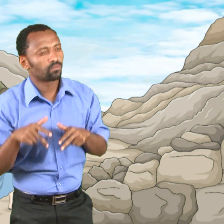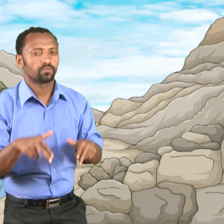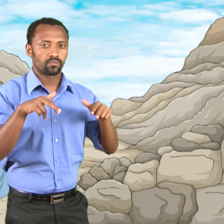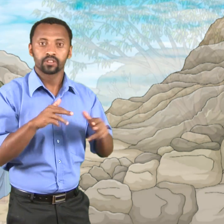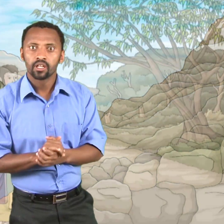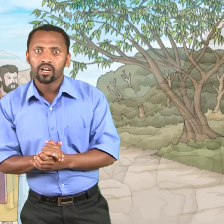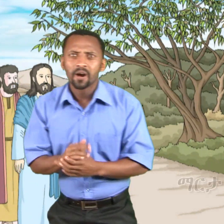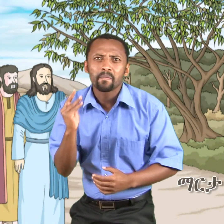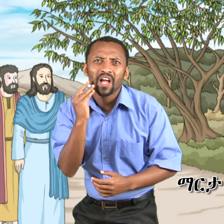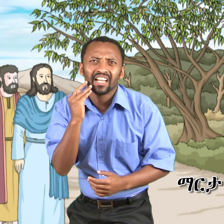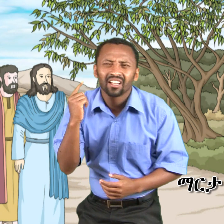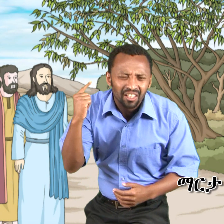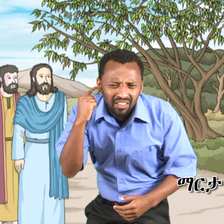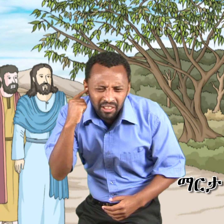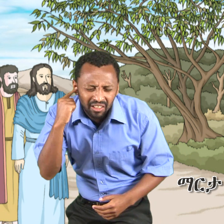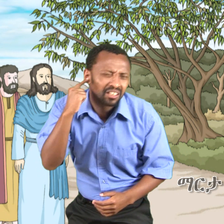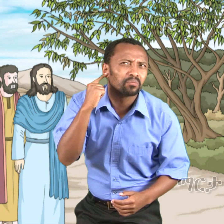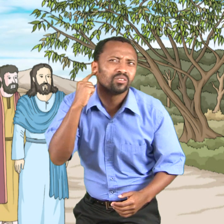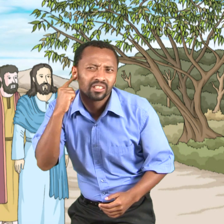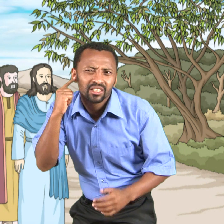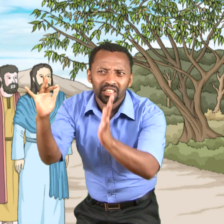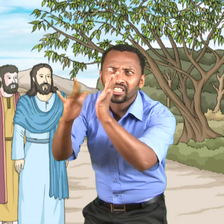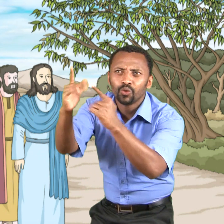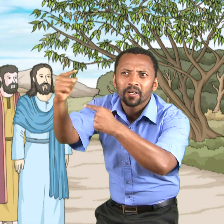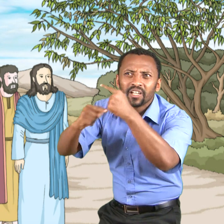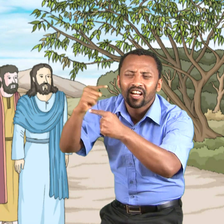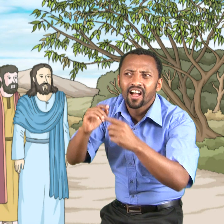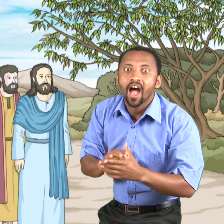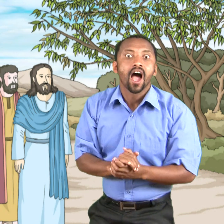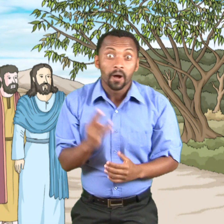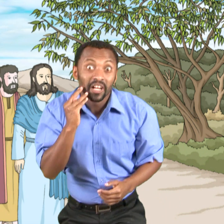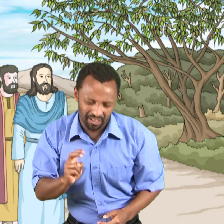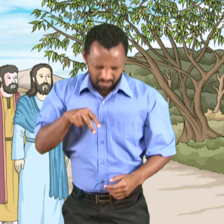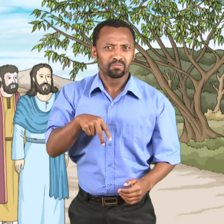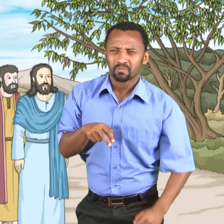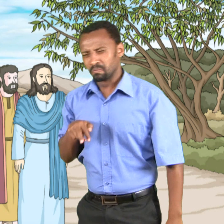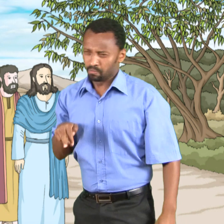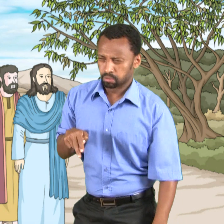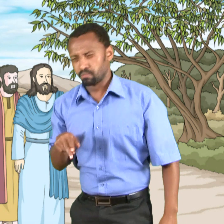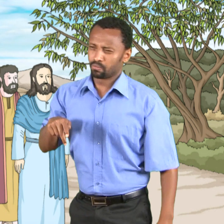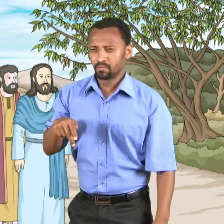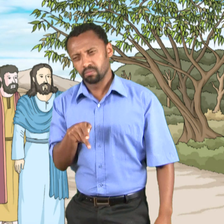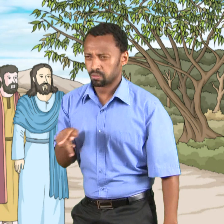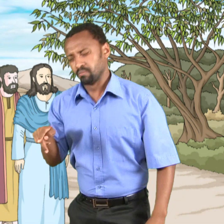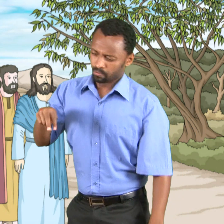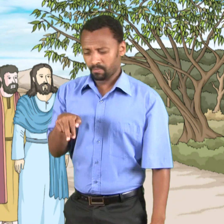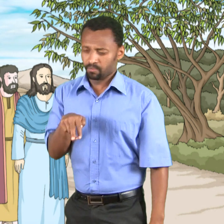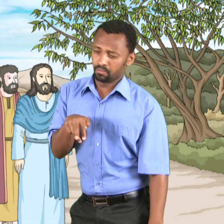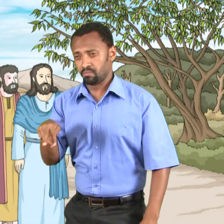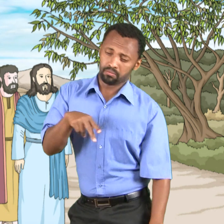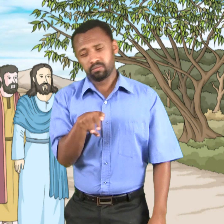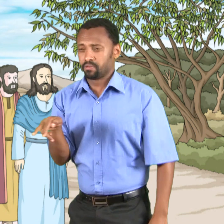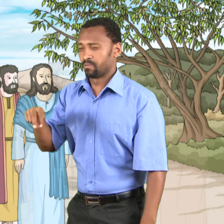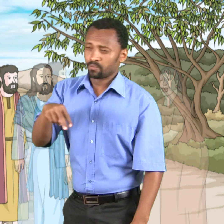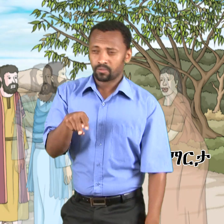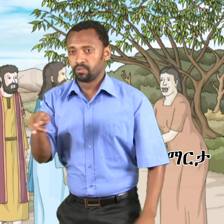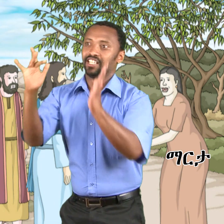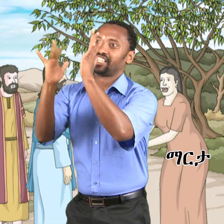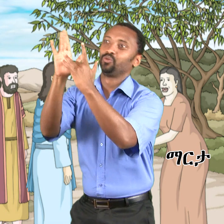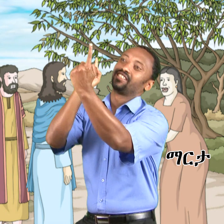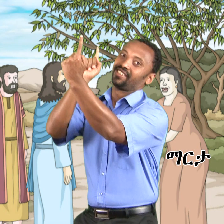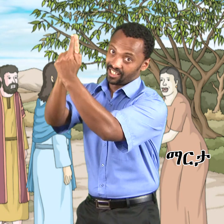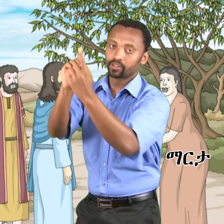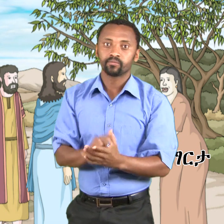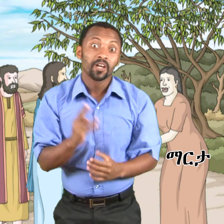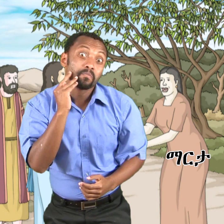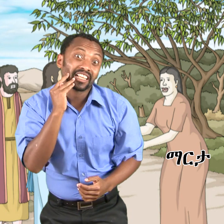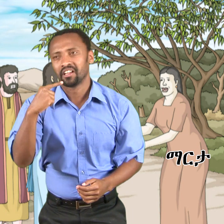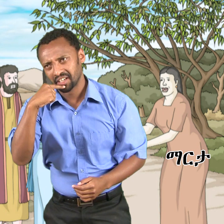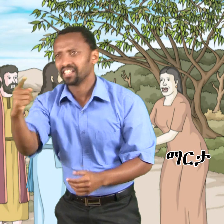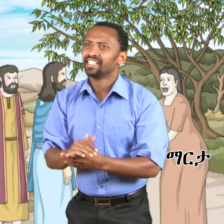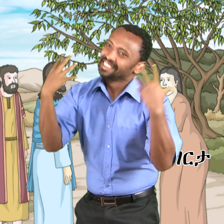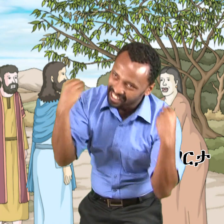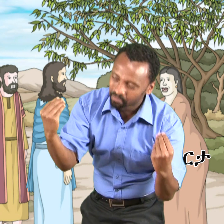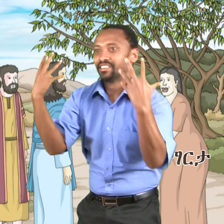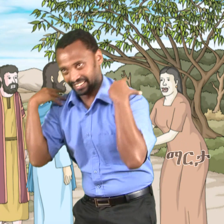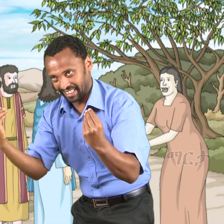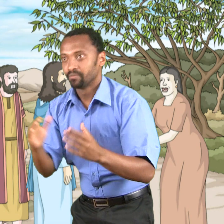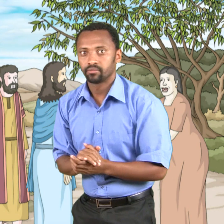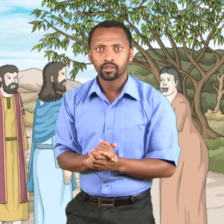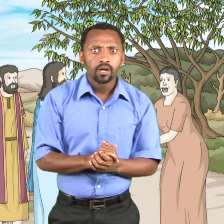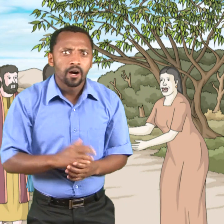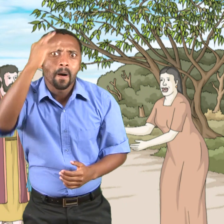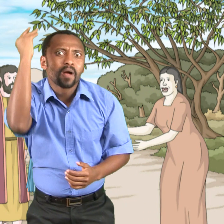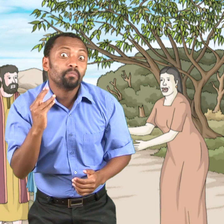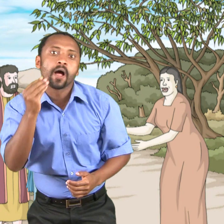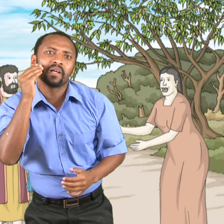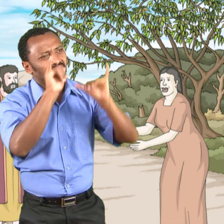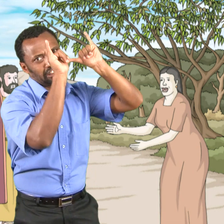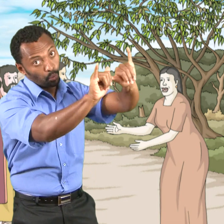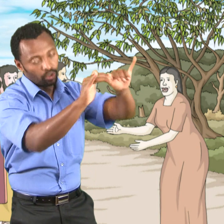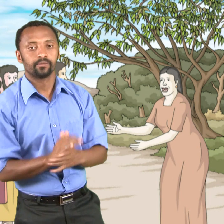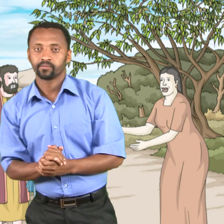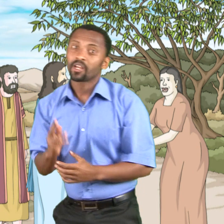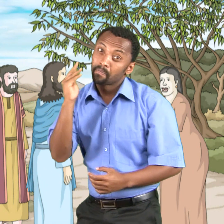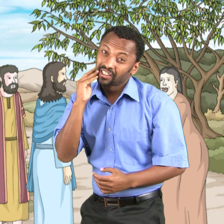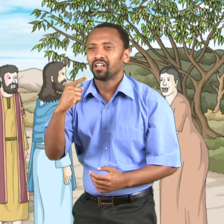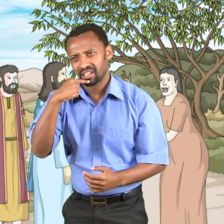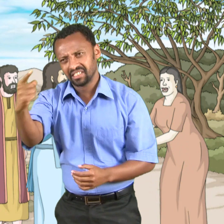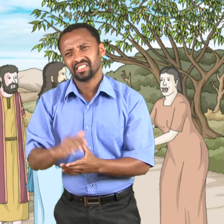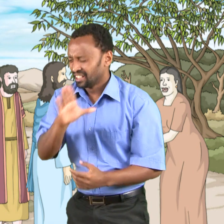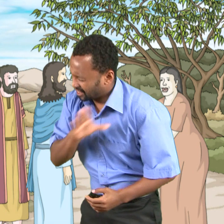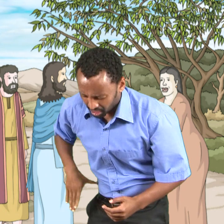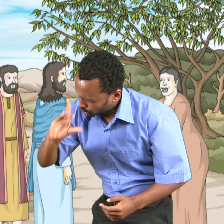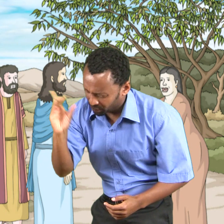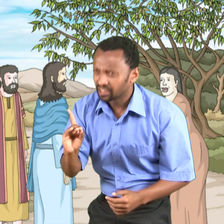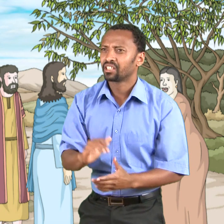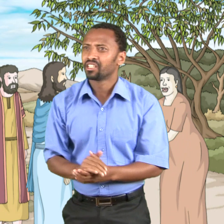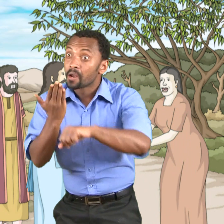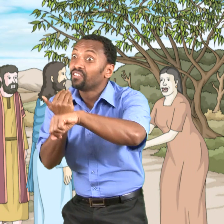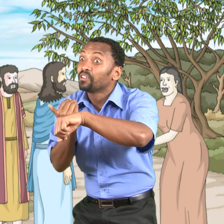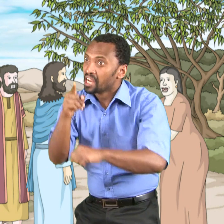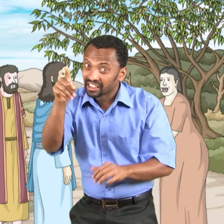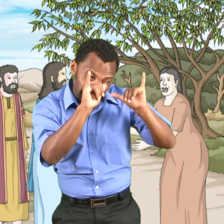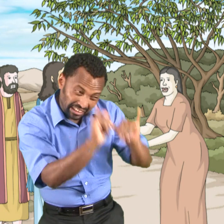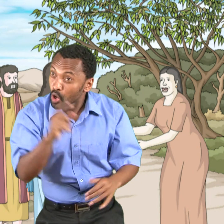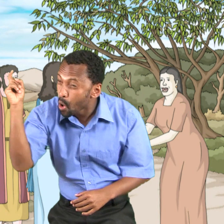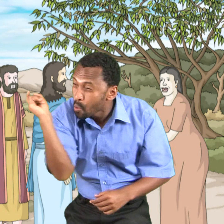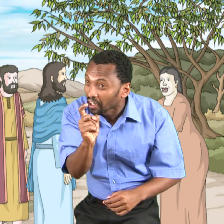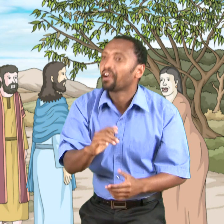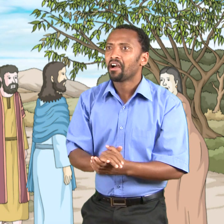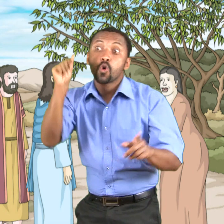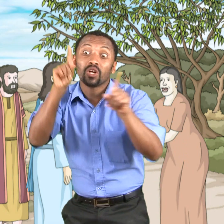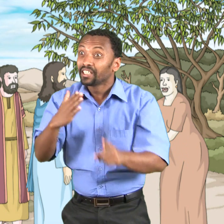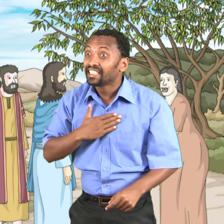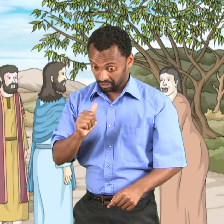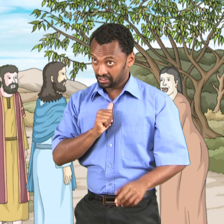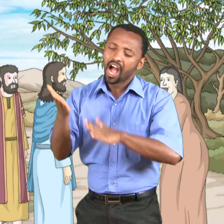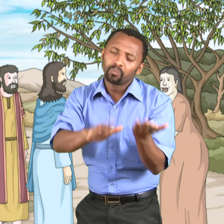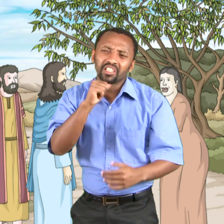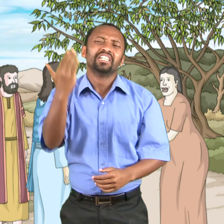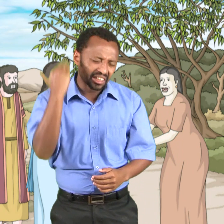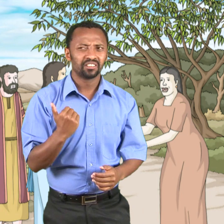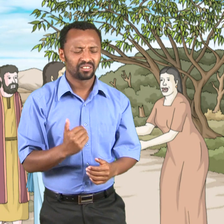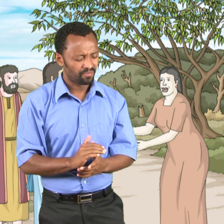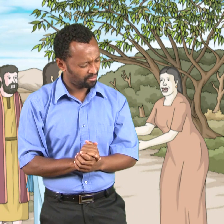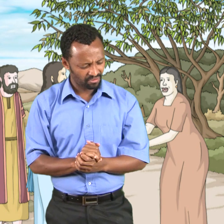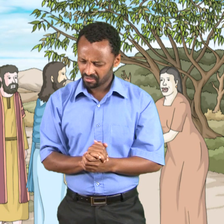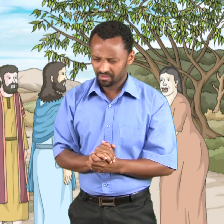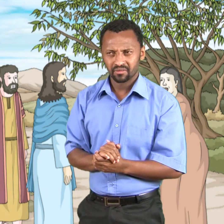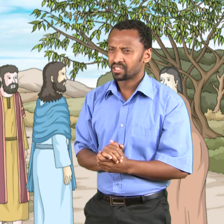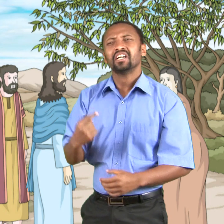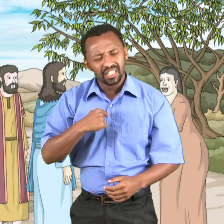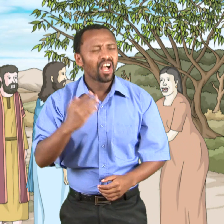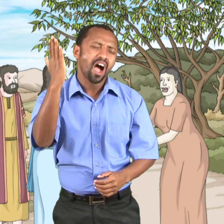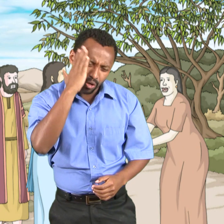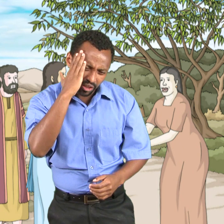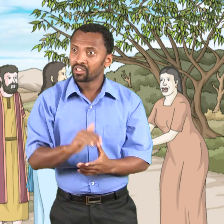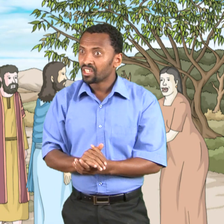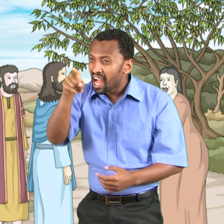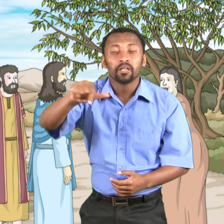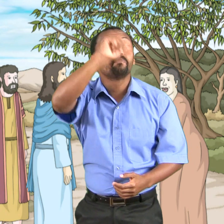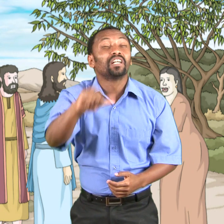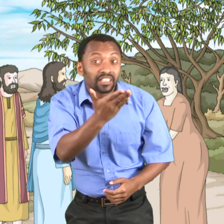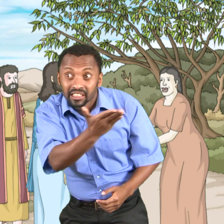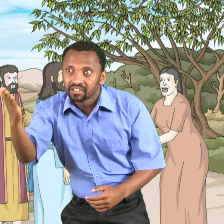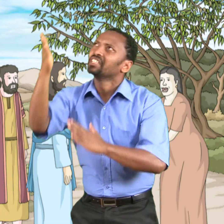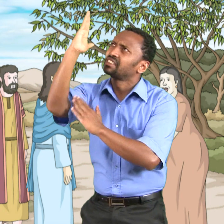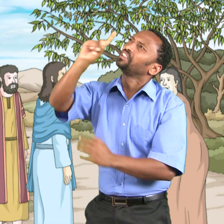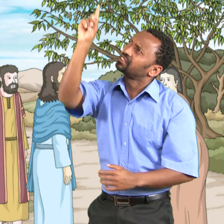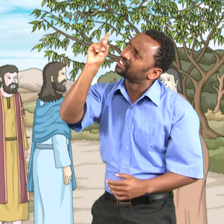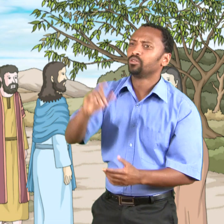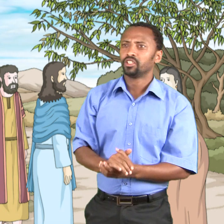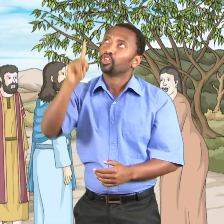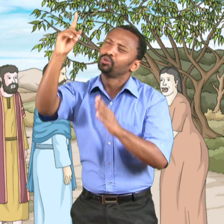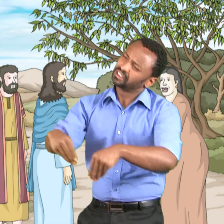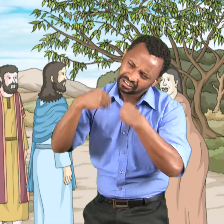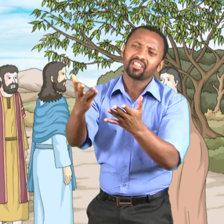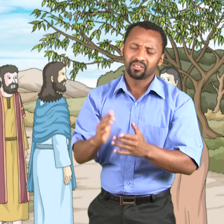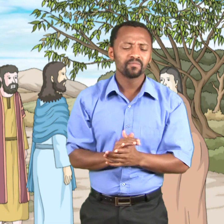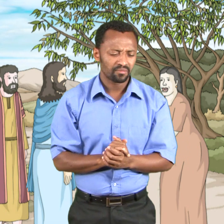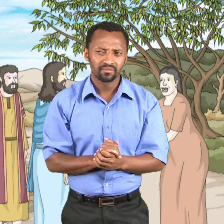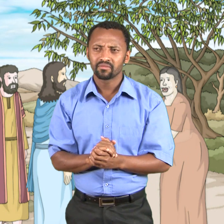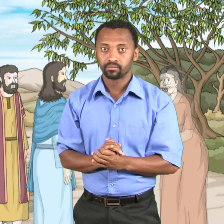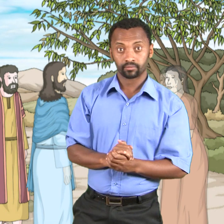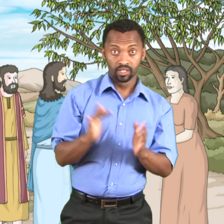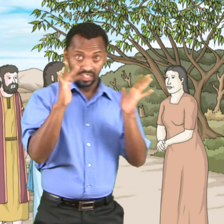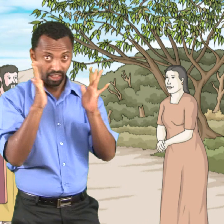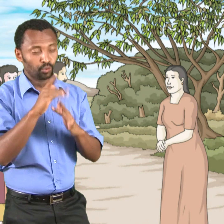So when Martha heard that Jesus was coming, she went out to meet Him; but Mary stayed at home. Martha said to Jesus, “Lord, if You had been here, my brother would not have died.